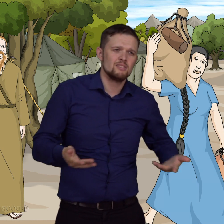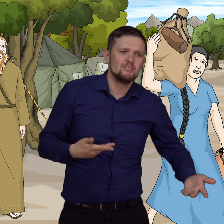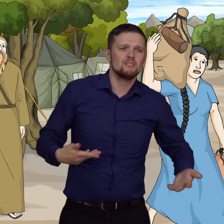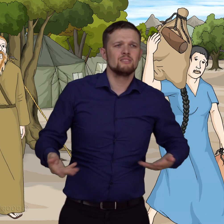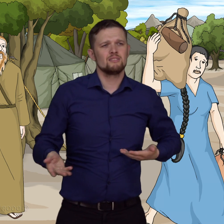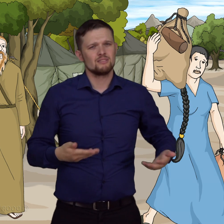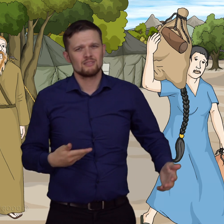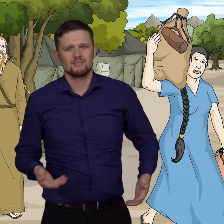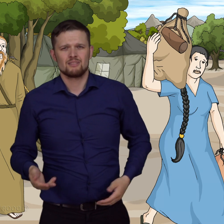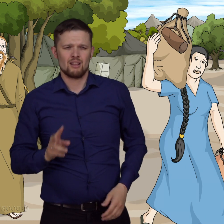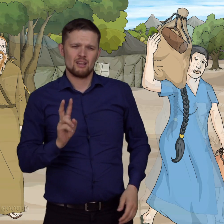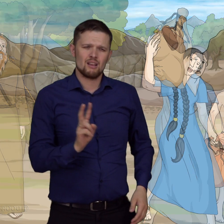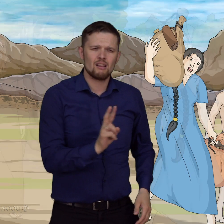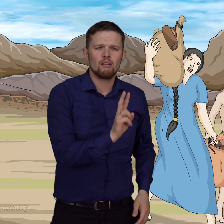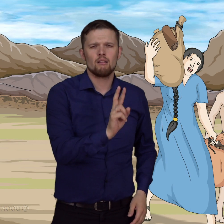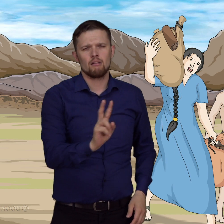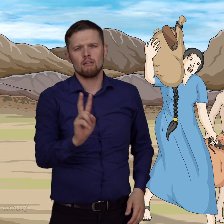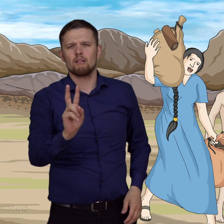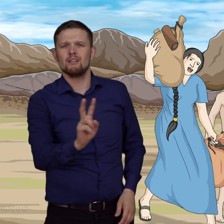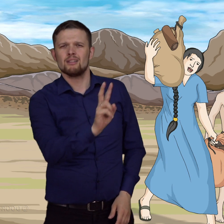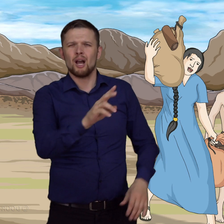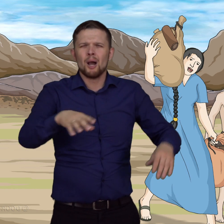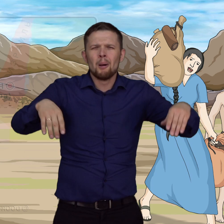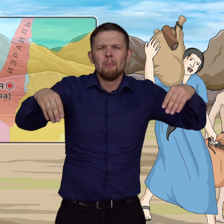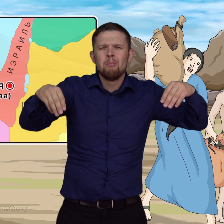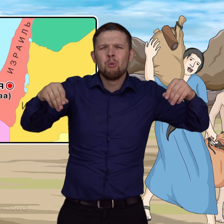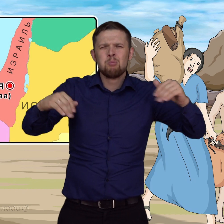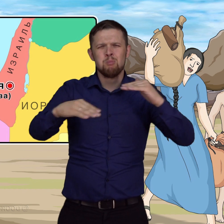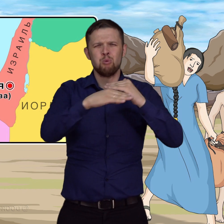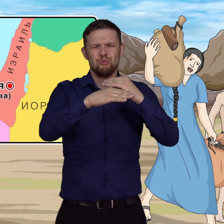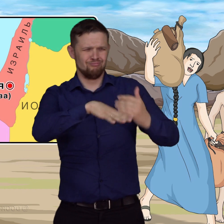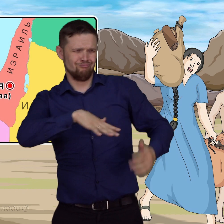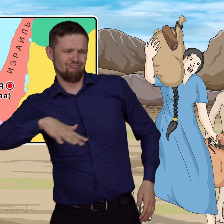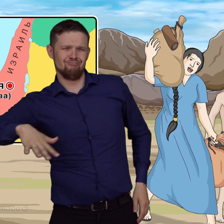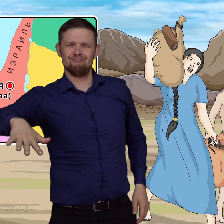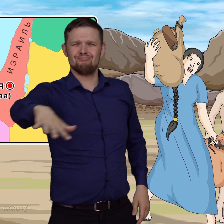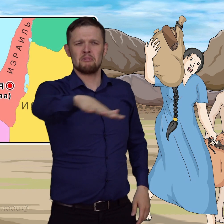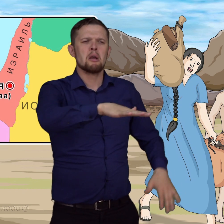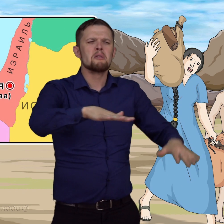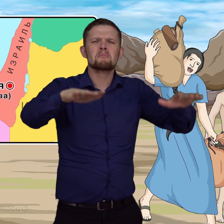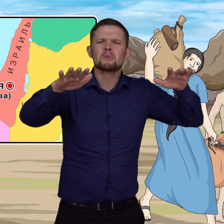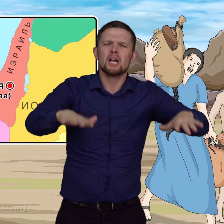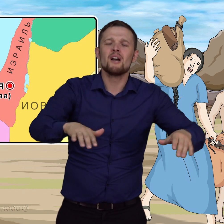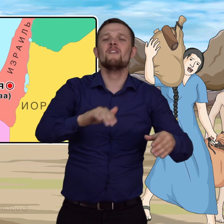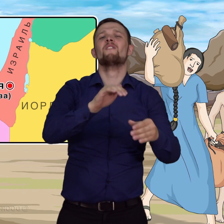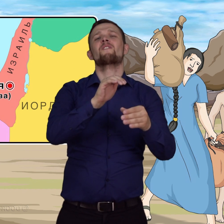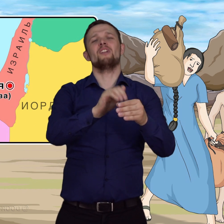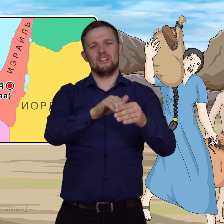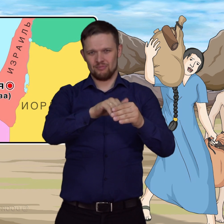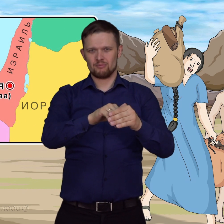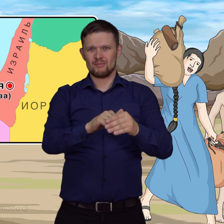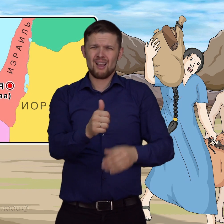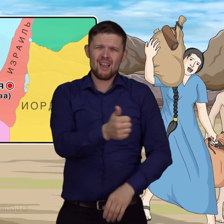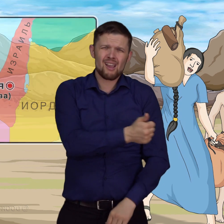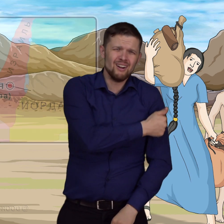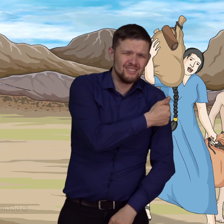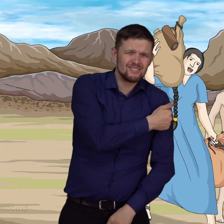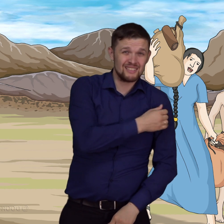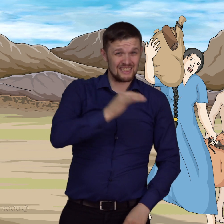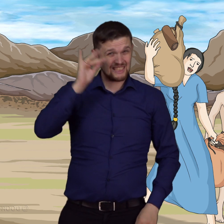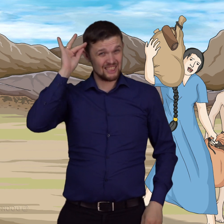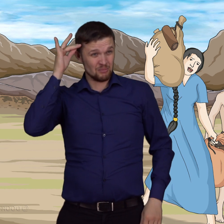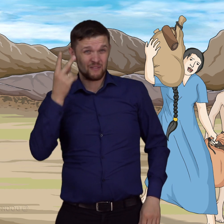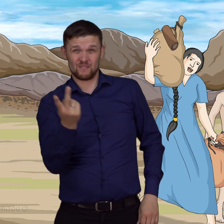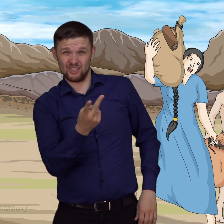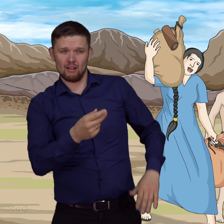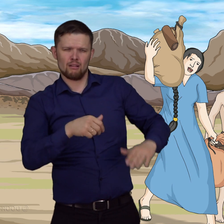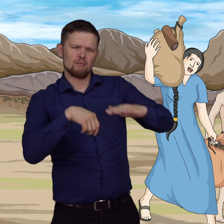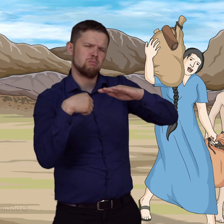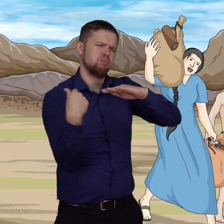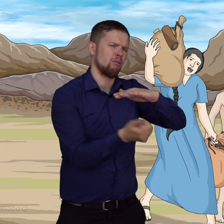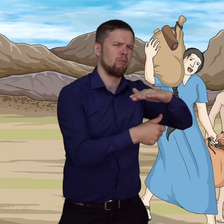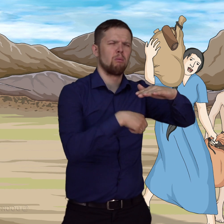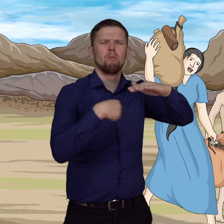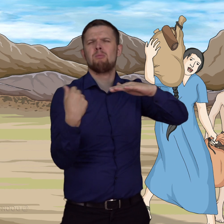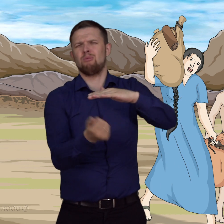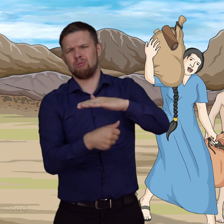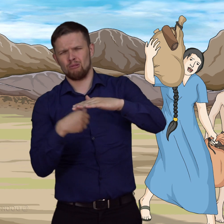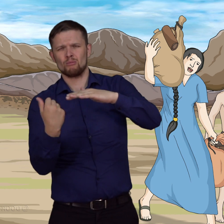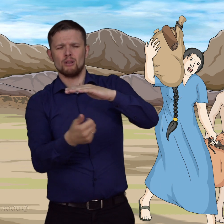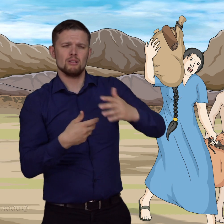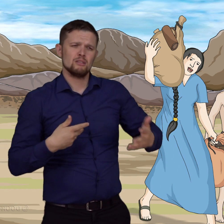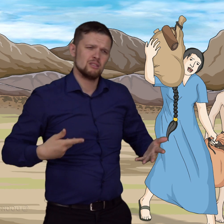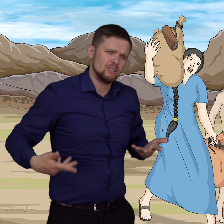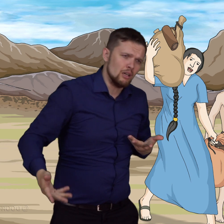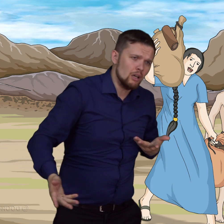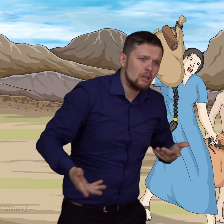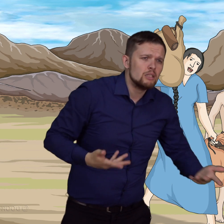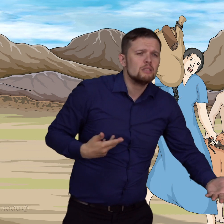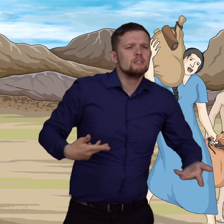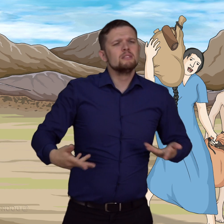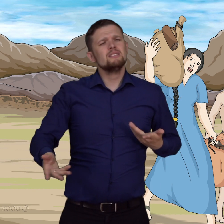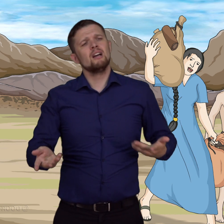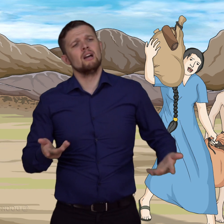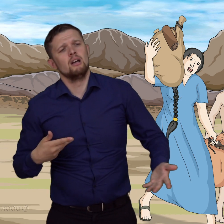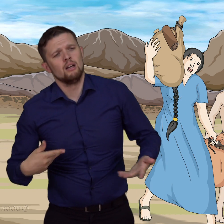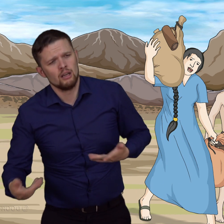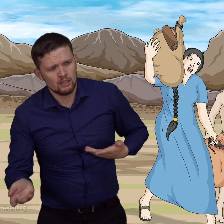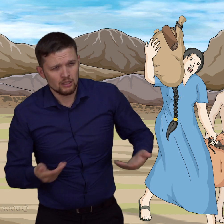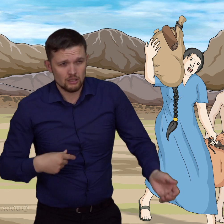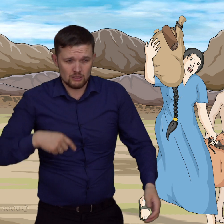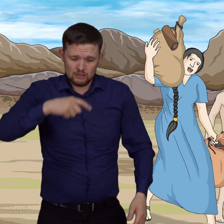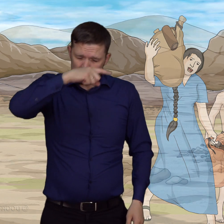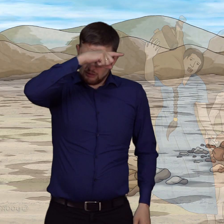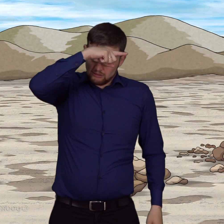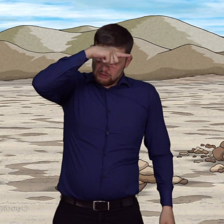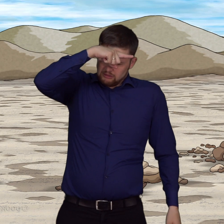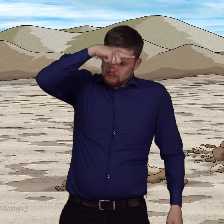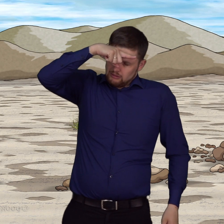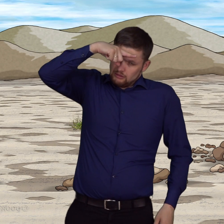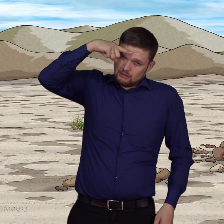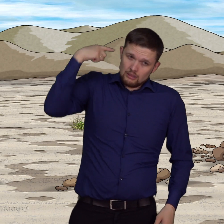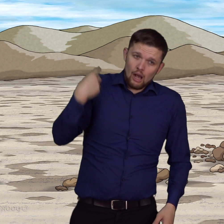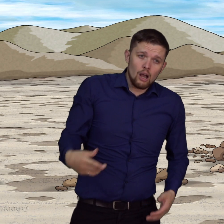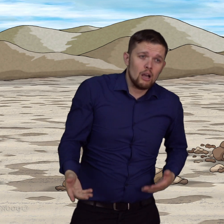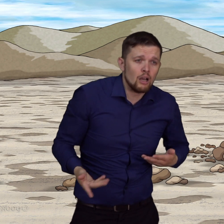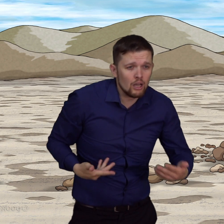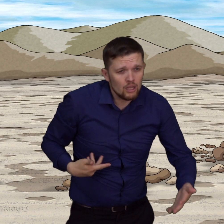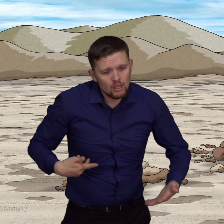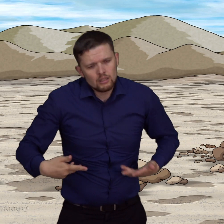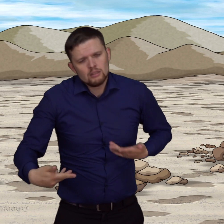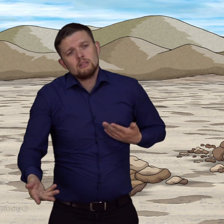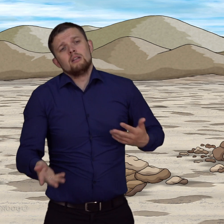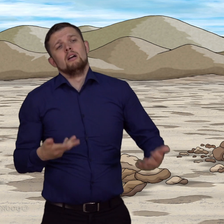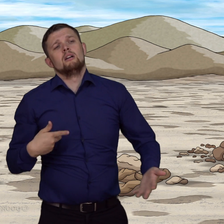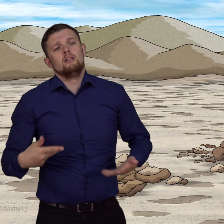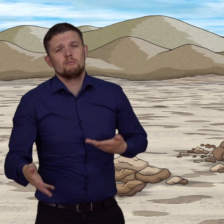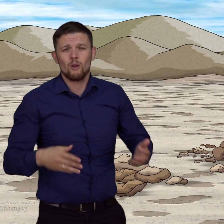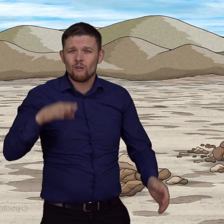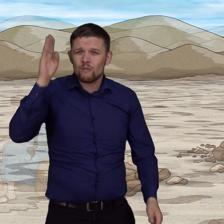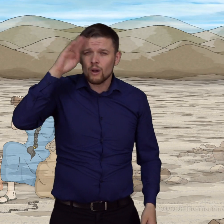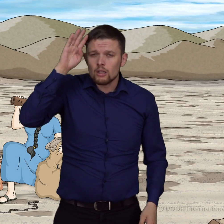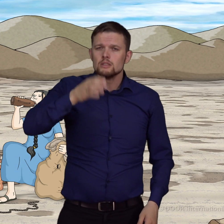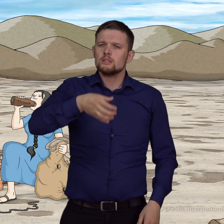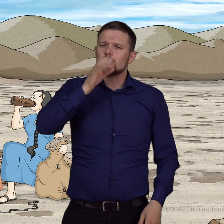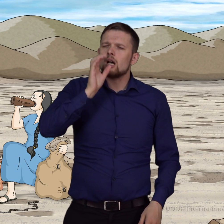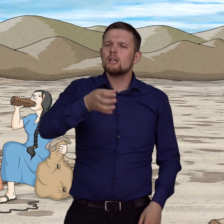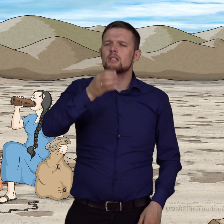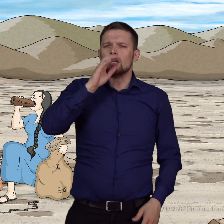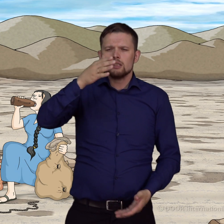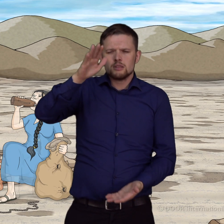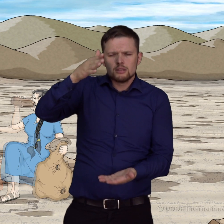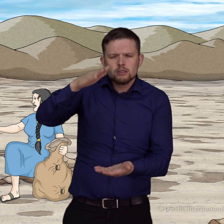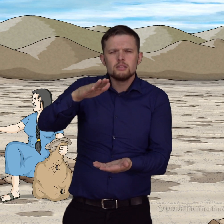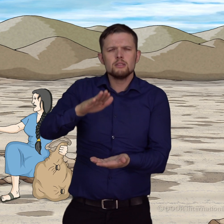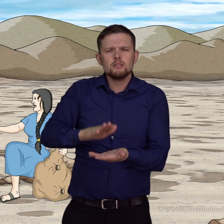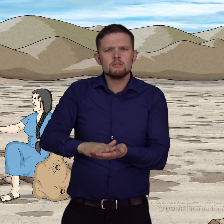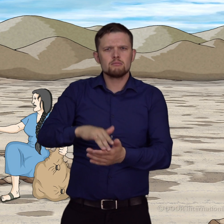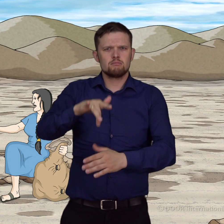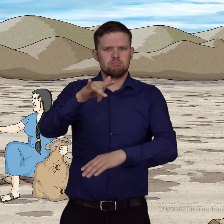She left and wandered in the Wilderness of Beersheba.